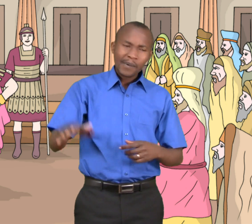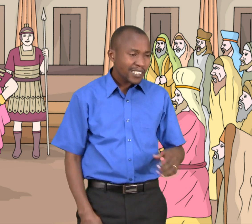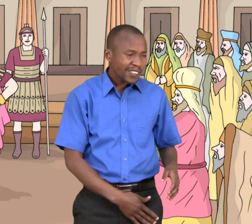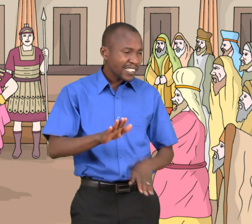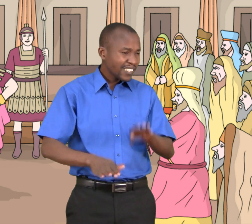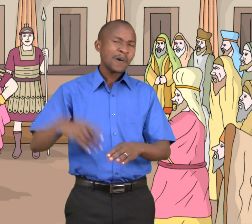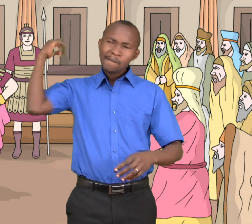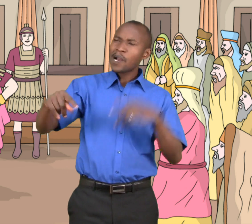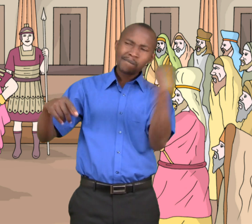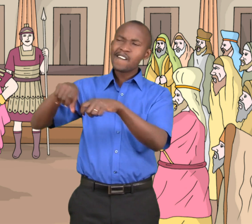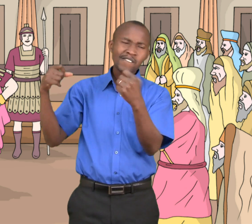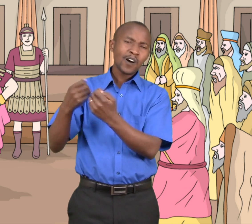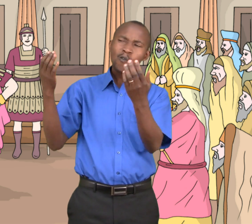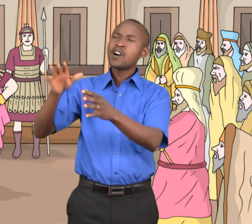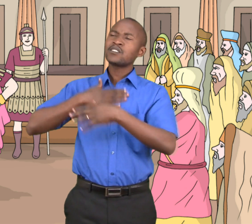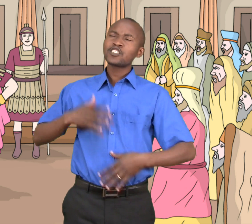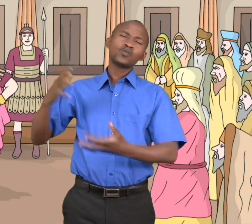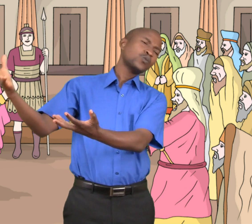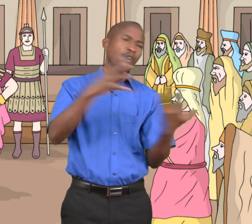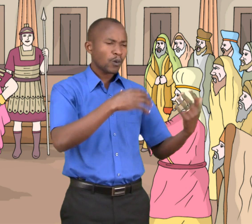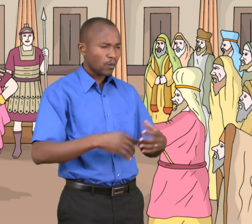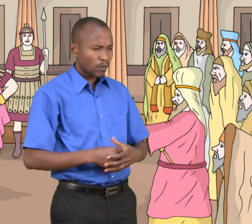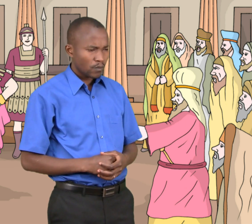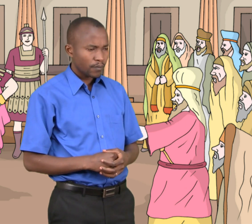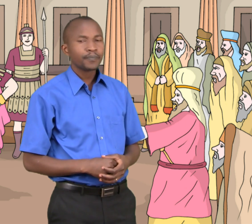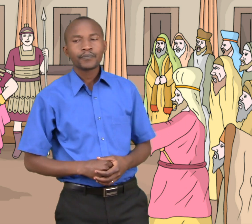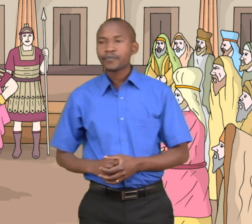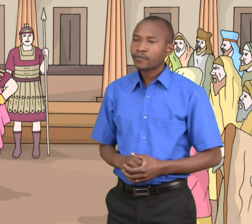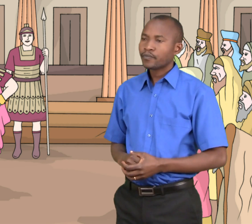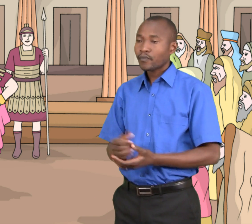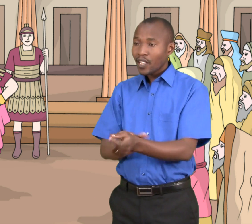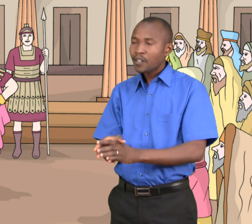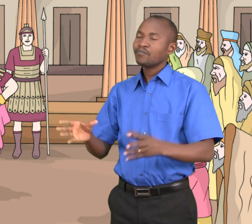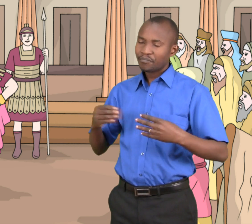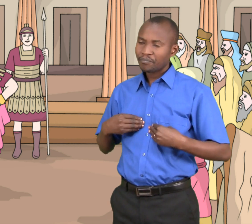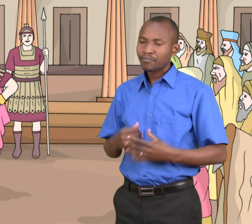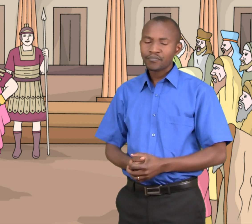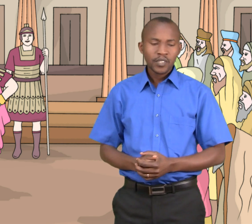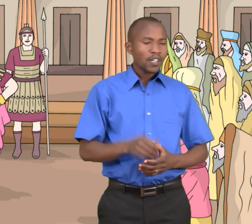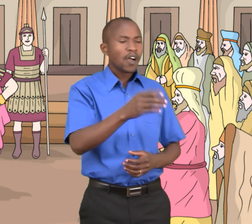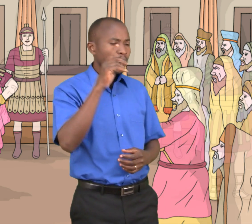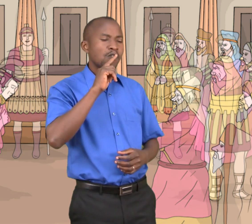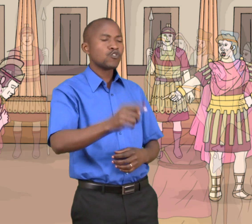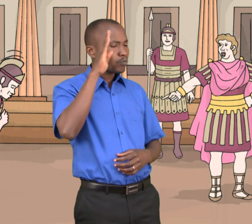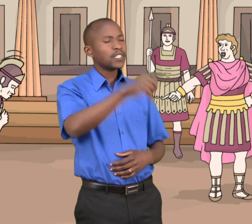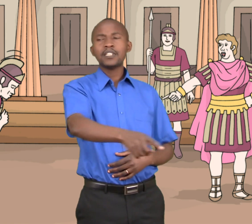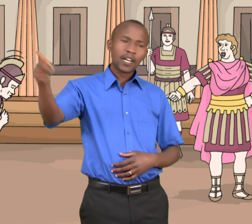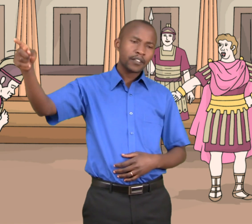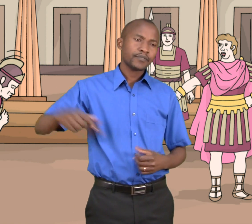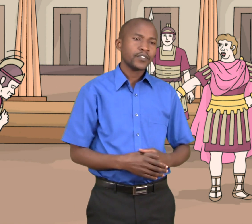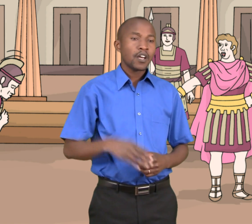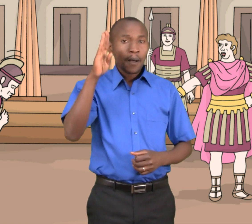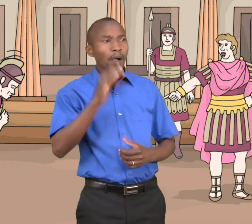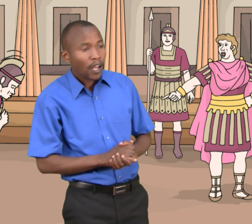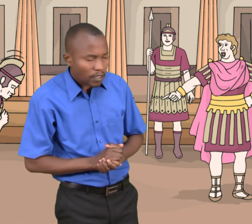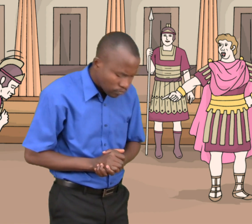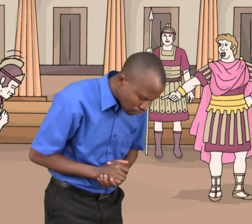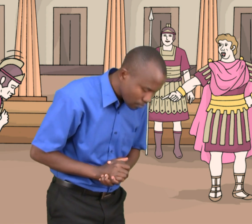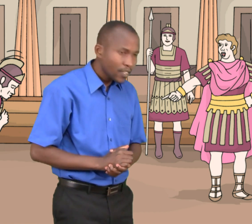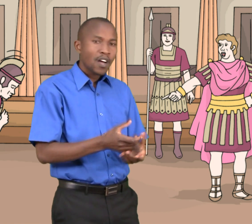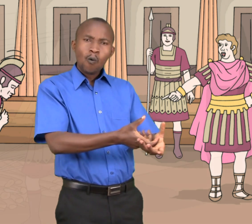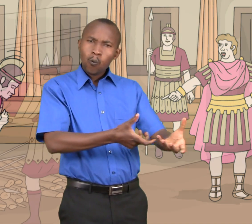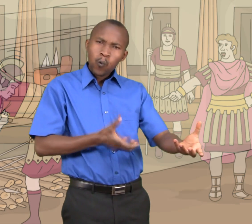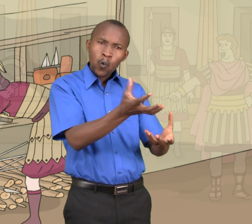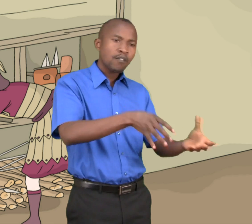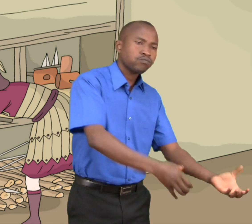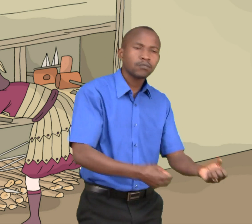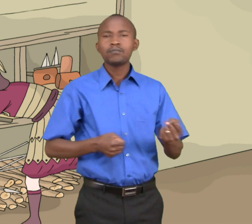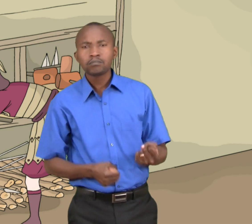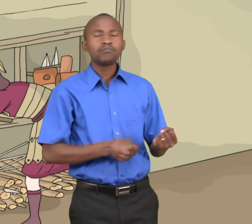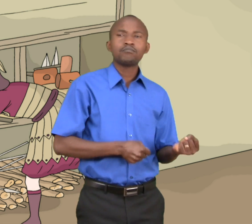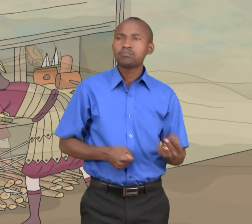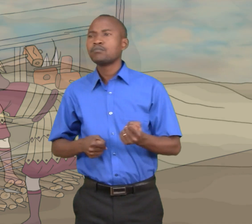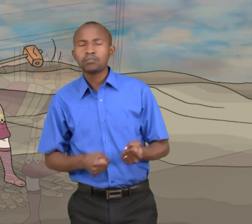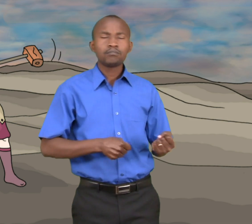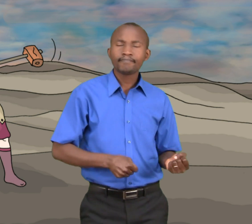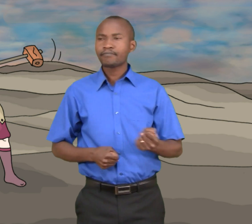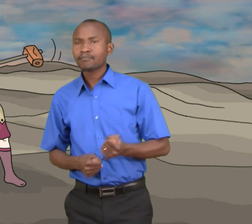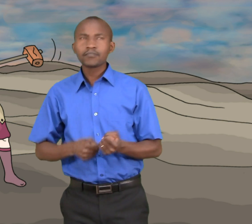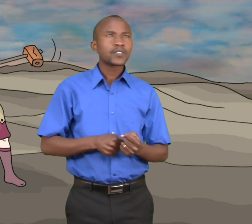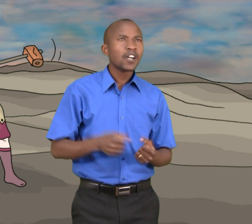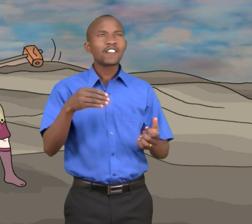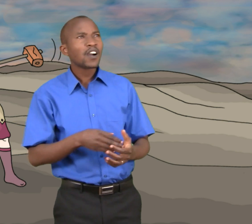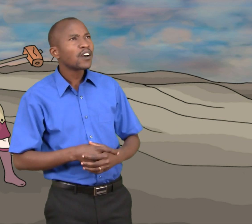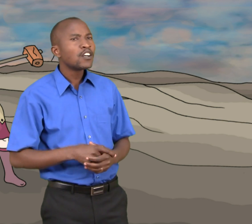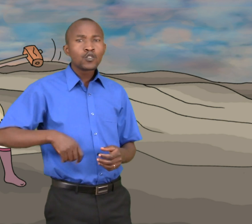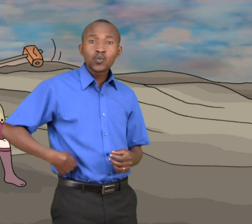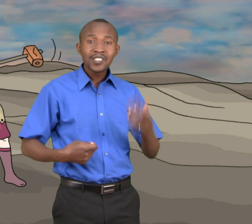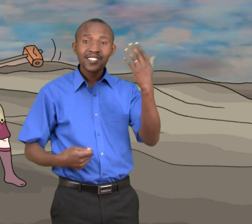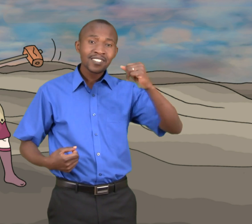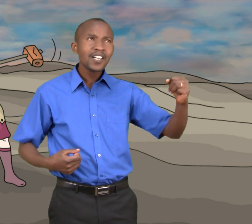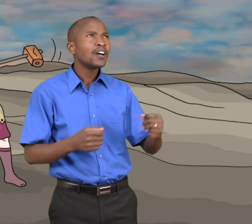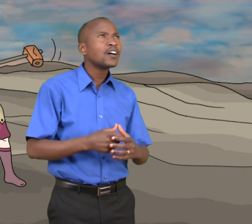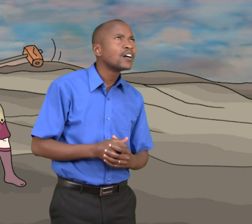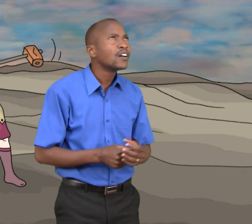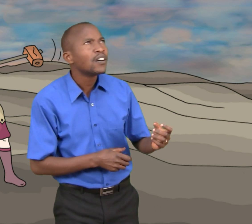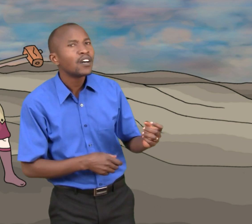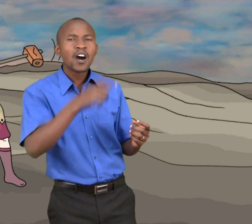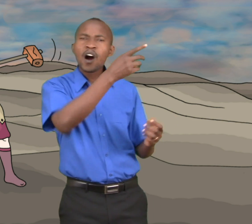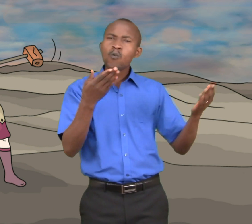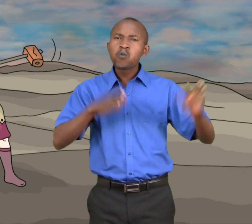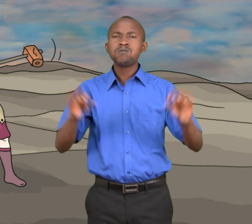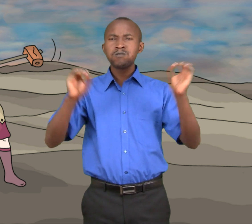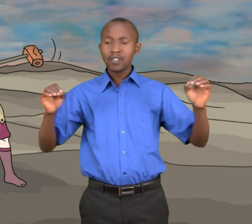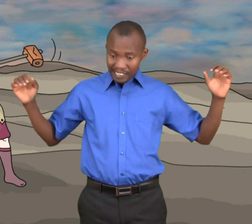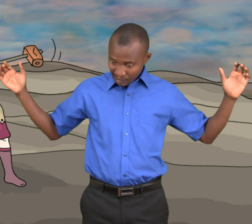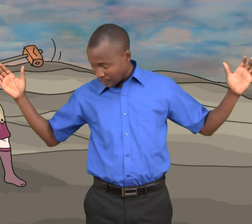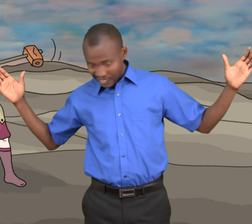So they went and secured the tomb by sealing the stone and posting the guard. Then Jesus said, “Father, forgive them, for they do not know what they are doing.” And they divided up His garments by casting lots. One of the criminals who hung there heaped abuse on Him.